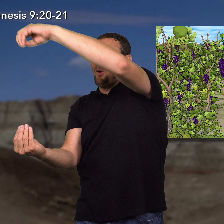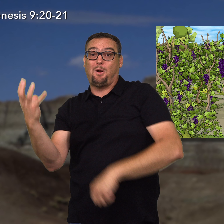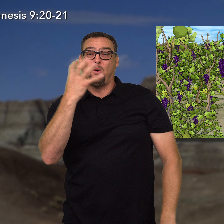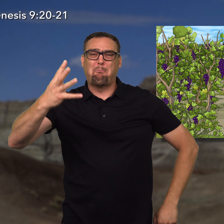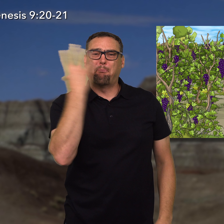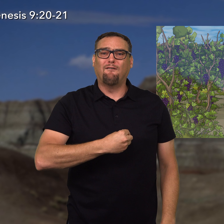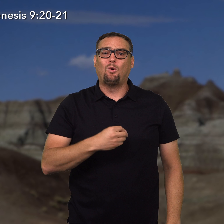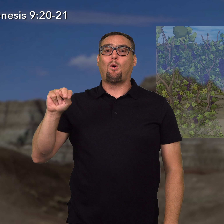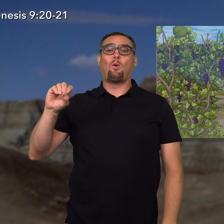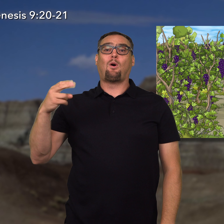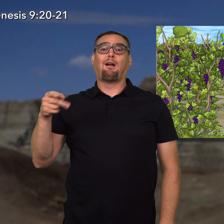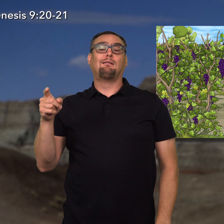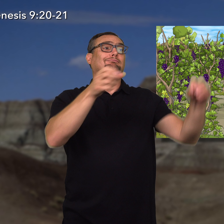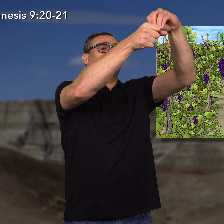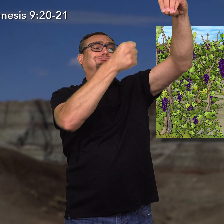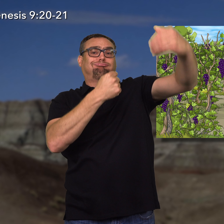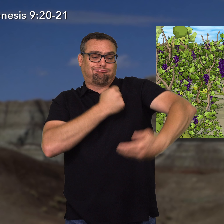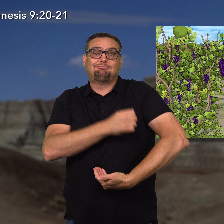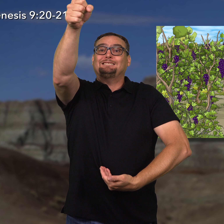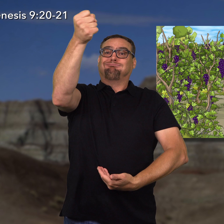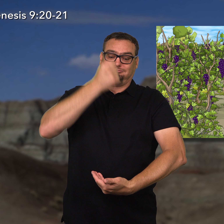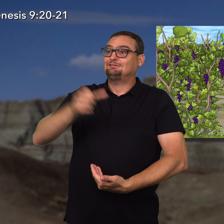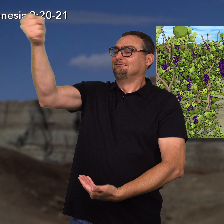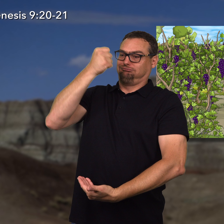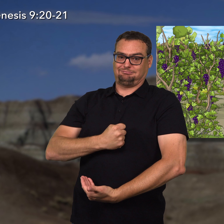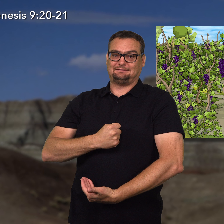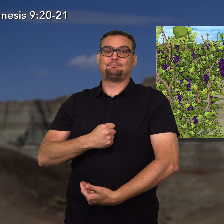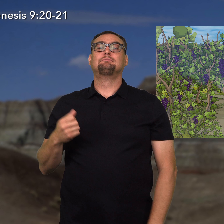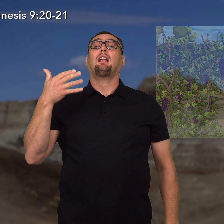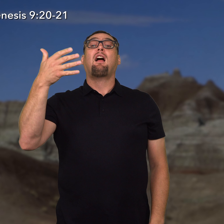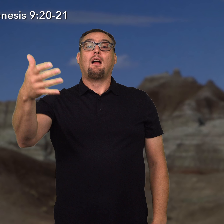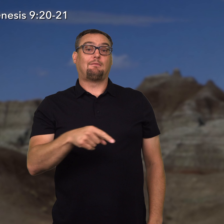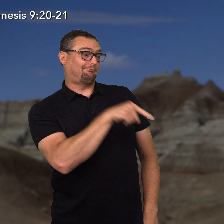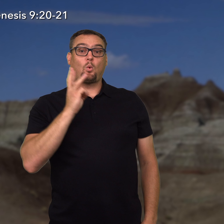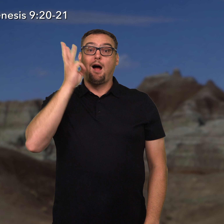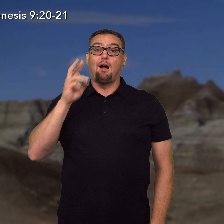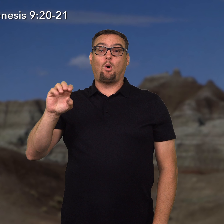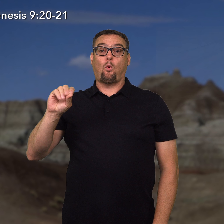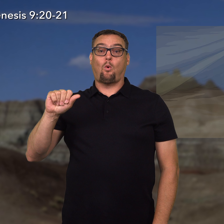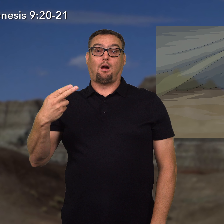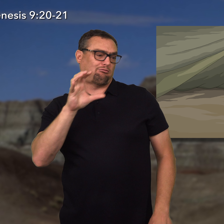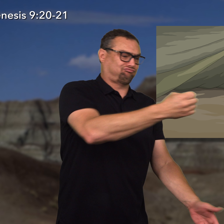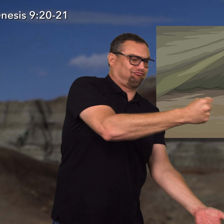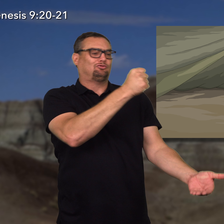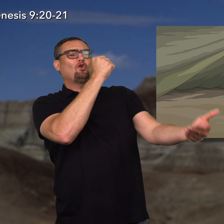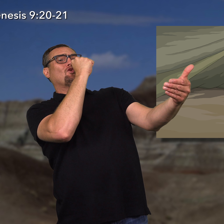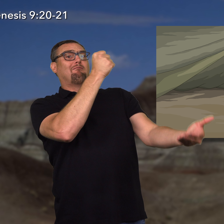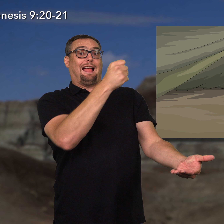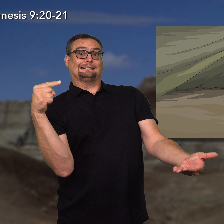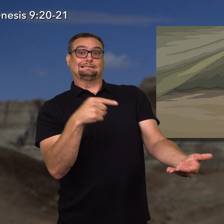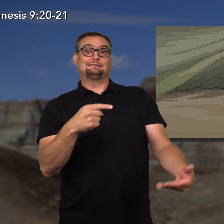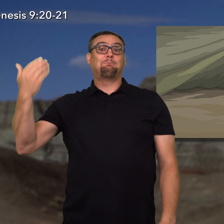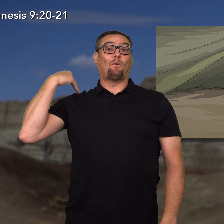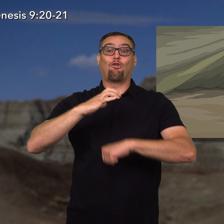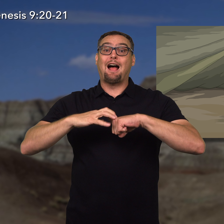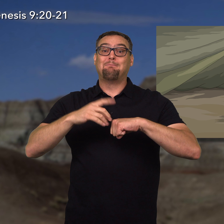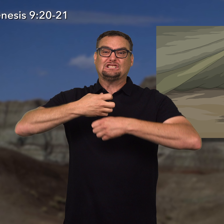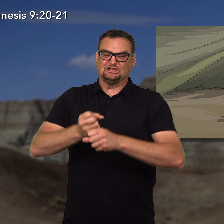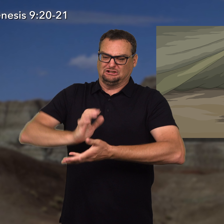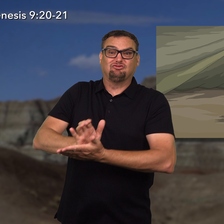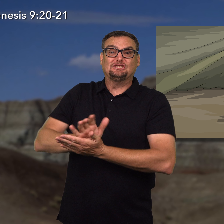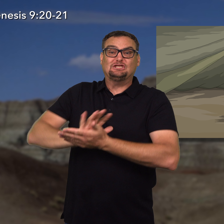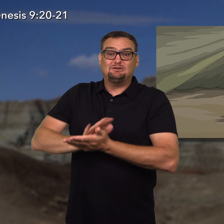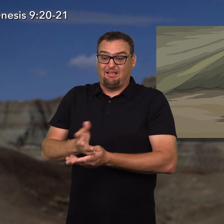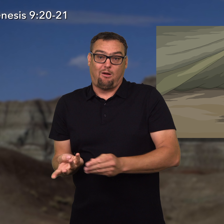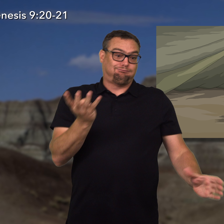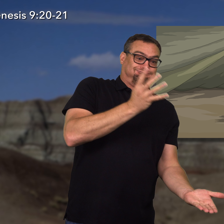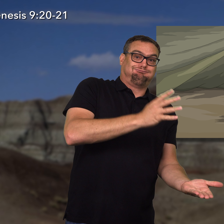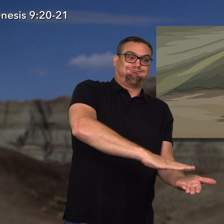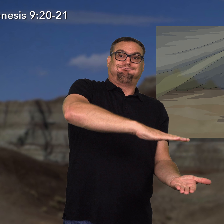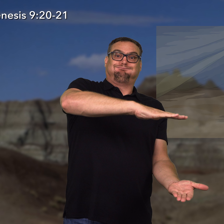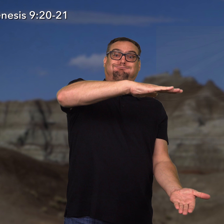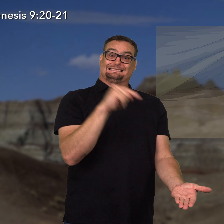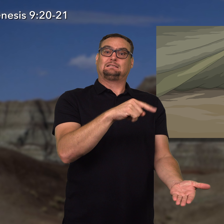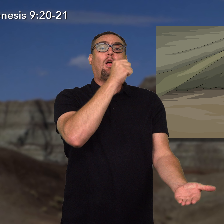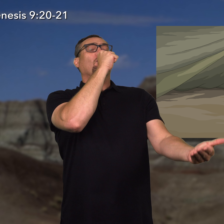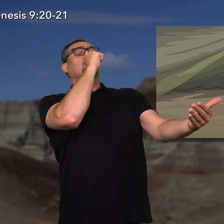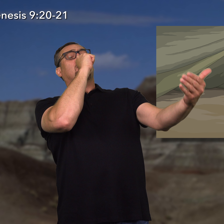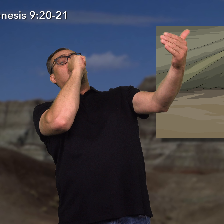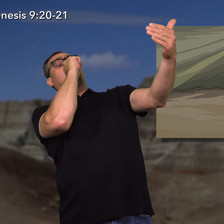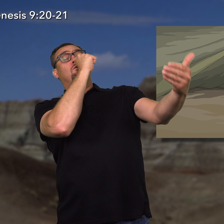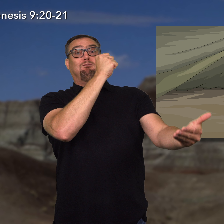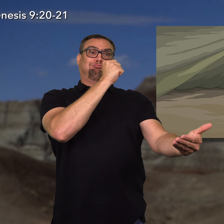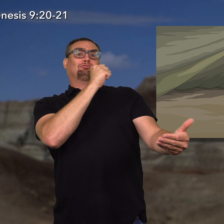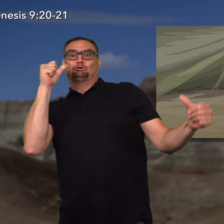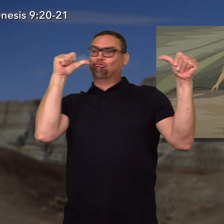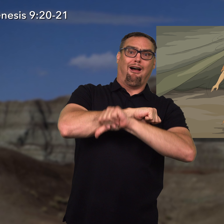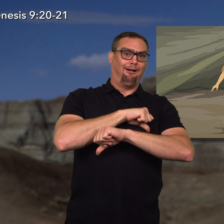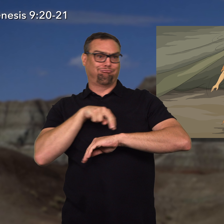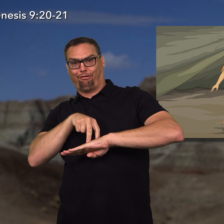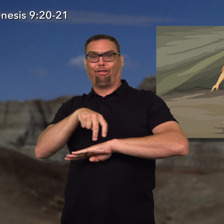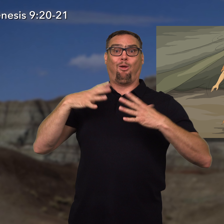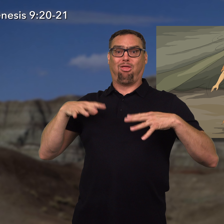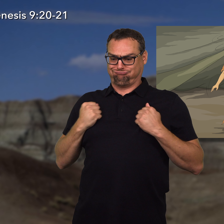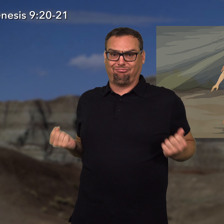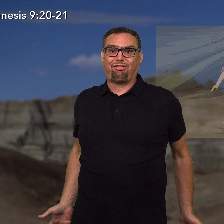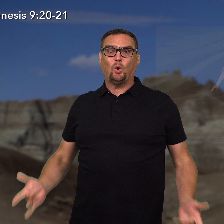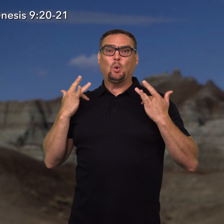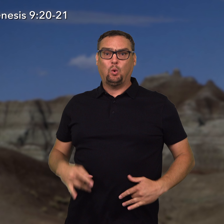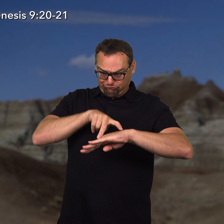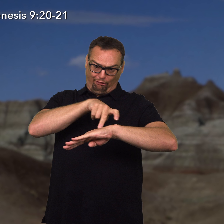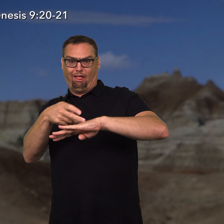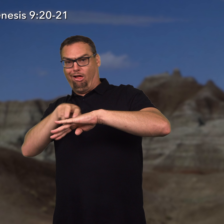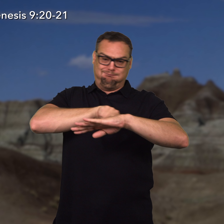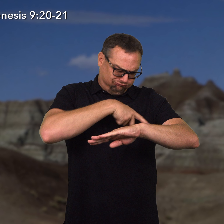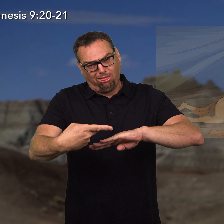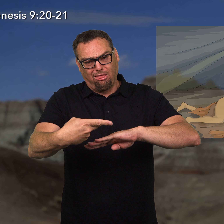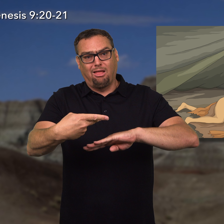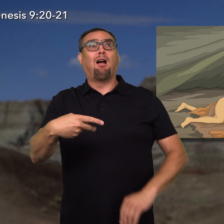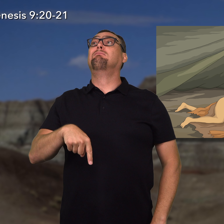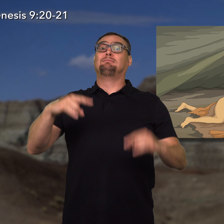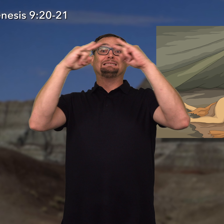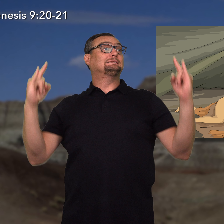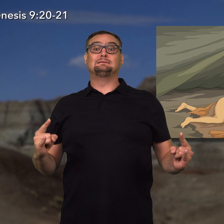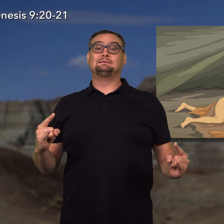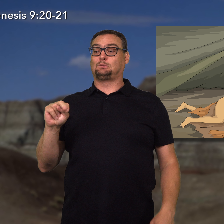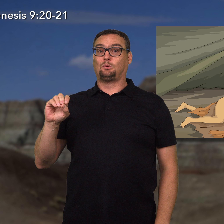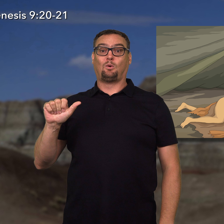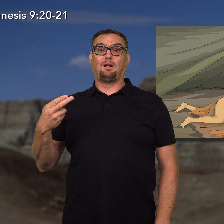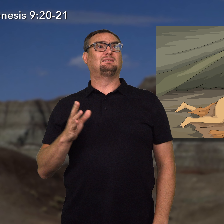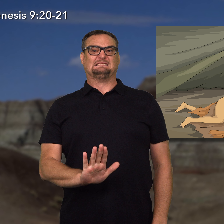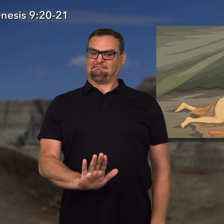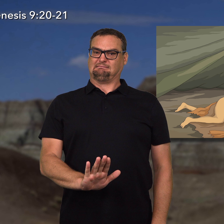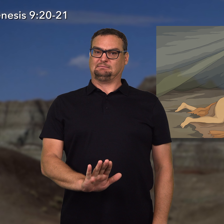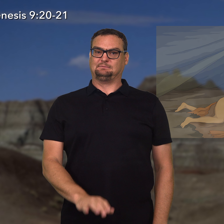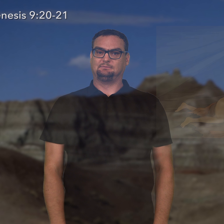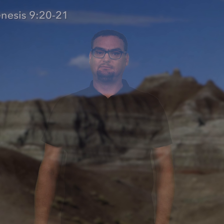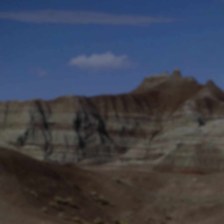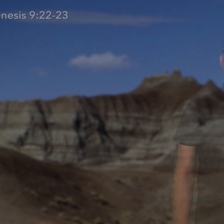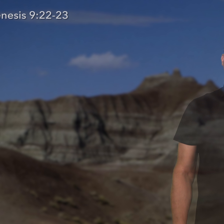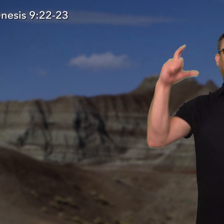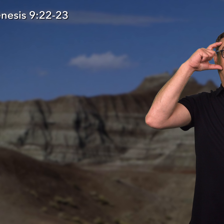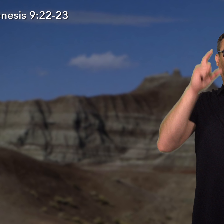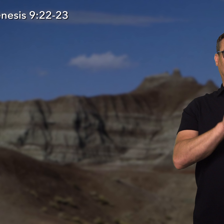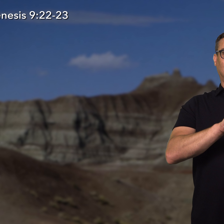But when he drank some of its wine, he became drunk and uncovered himself inside his tent.